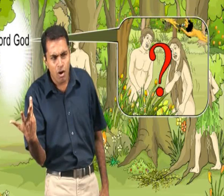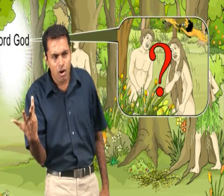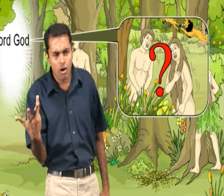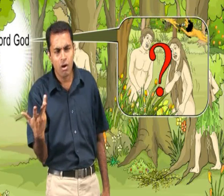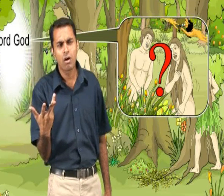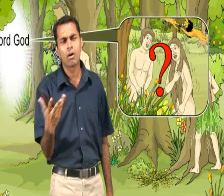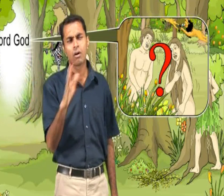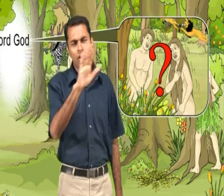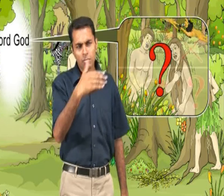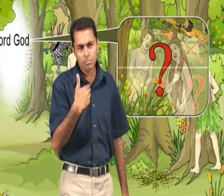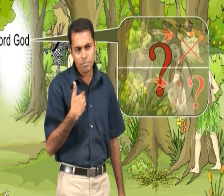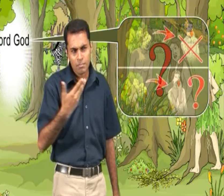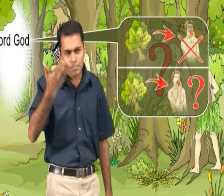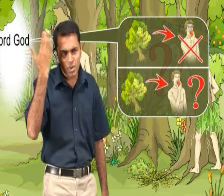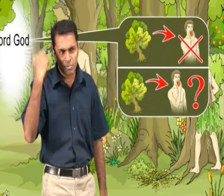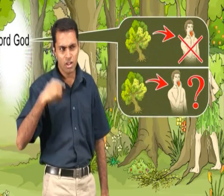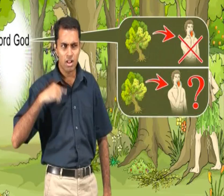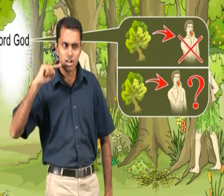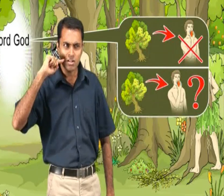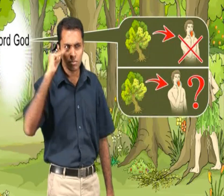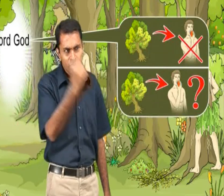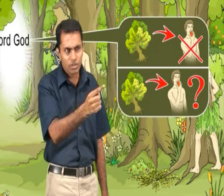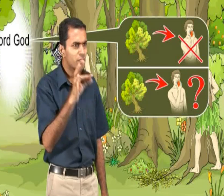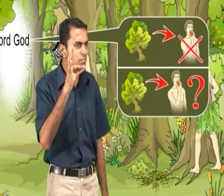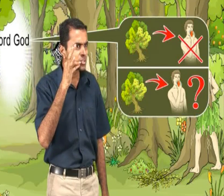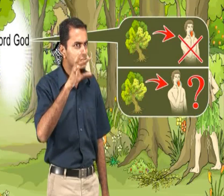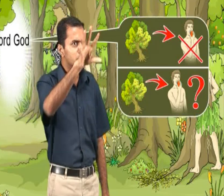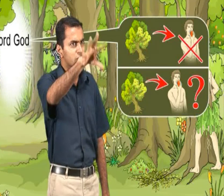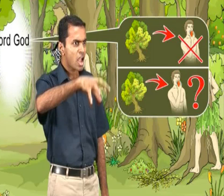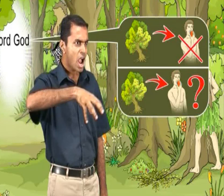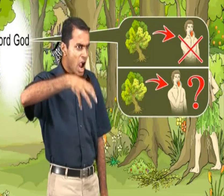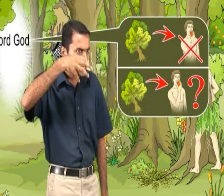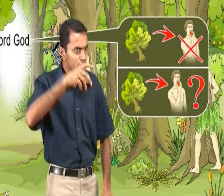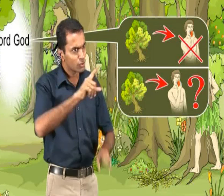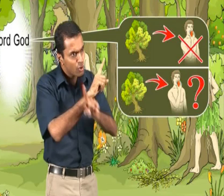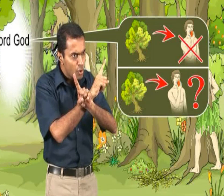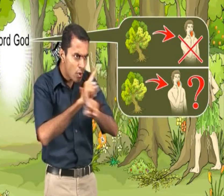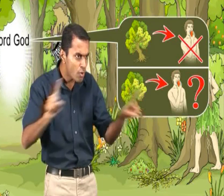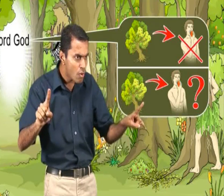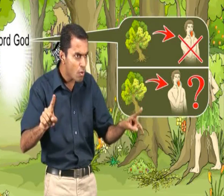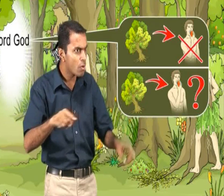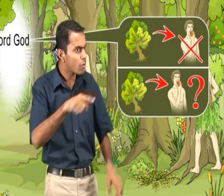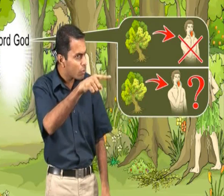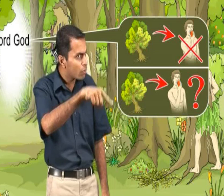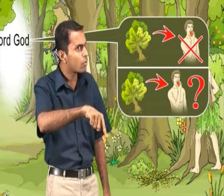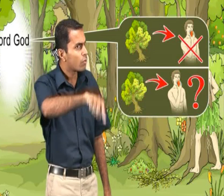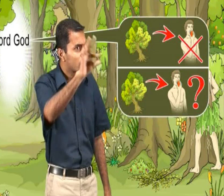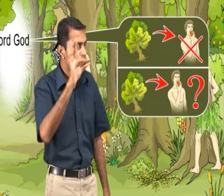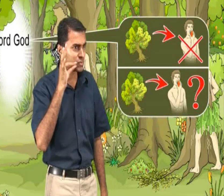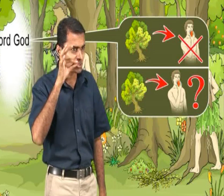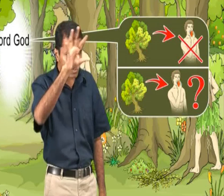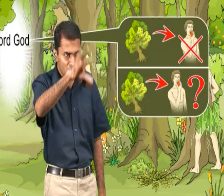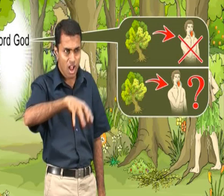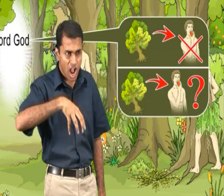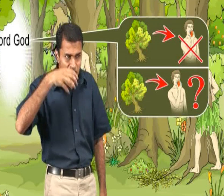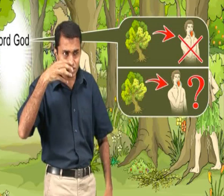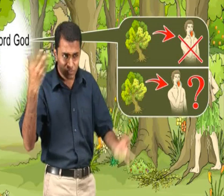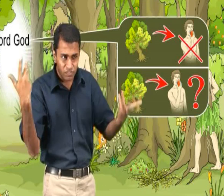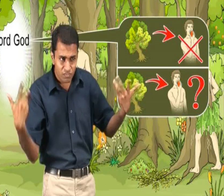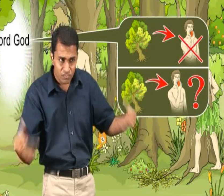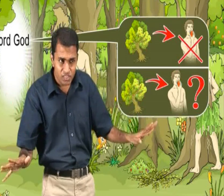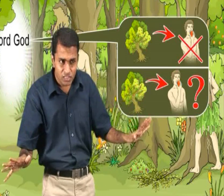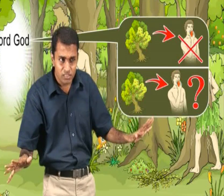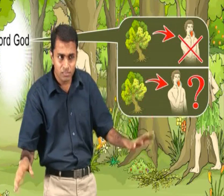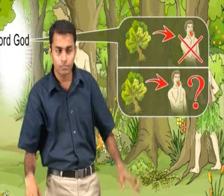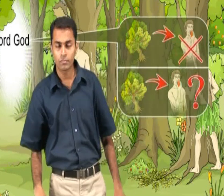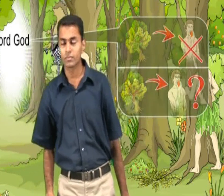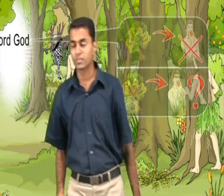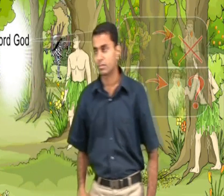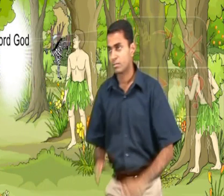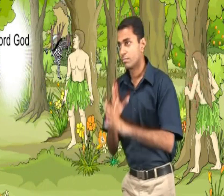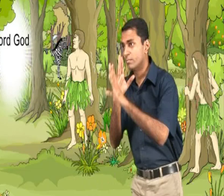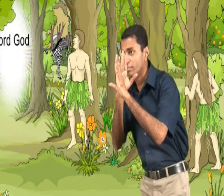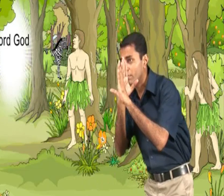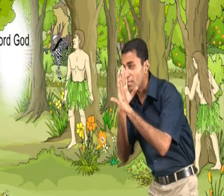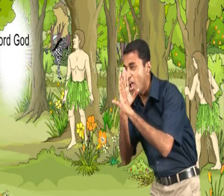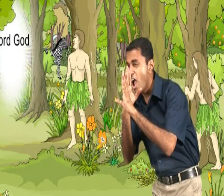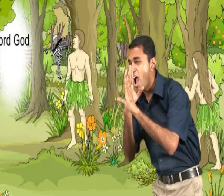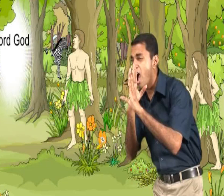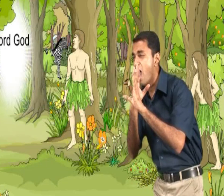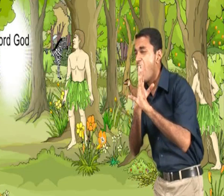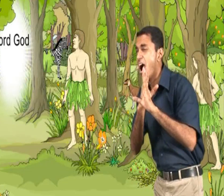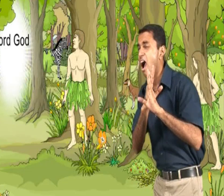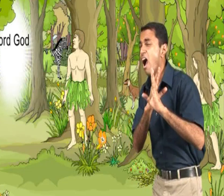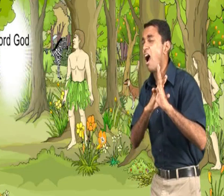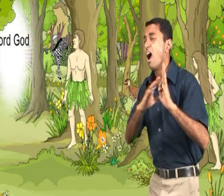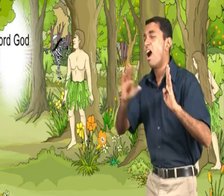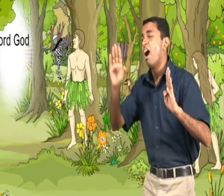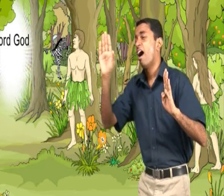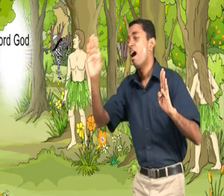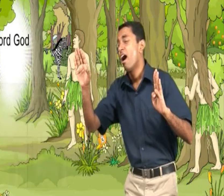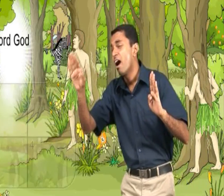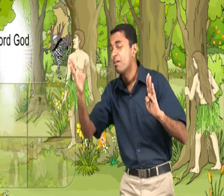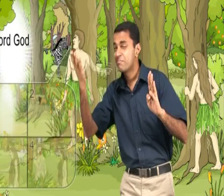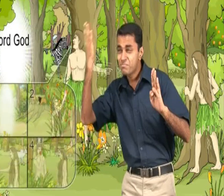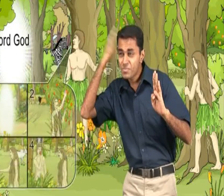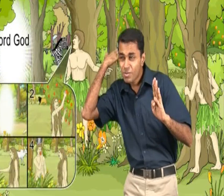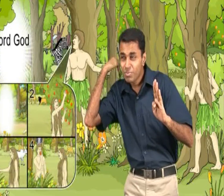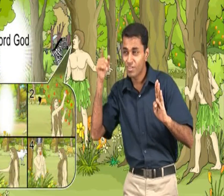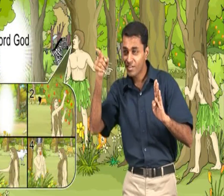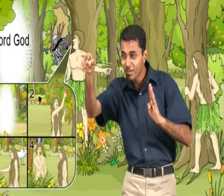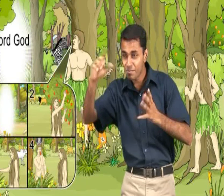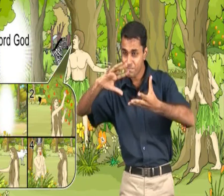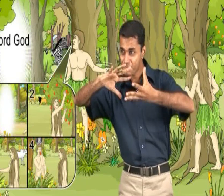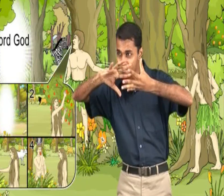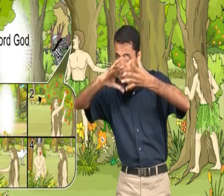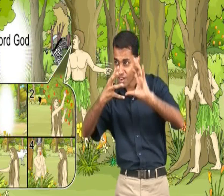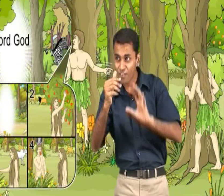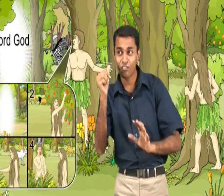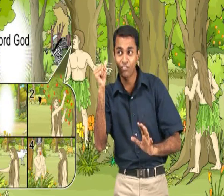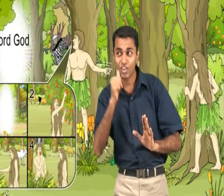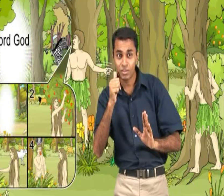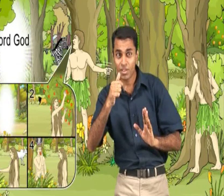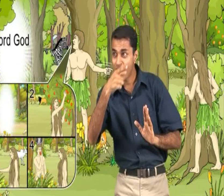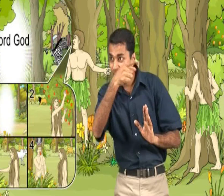“Have you eaten from the tree of which I commanded you not to eat?”